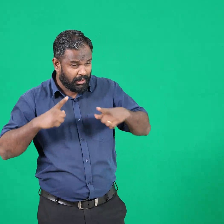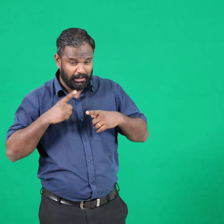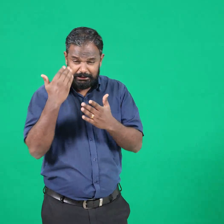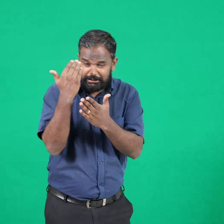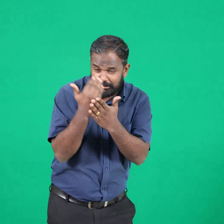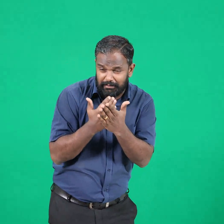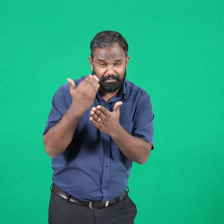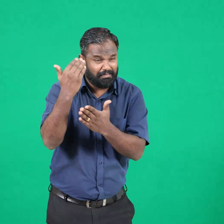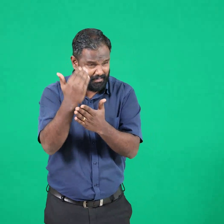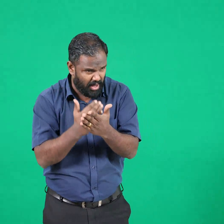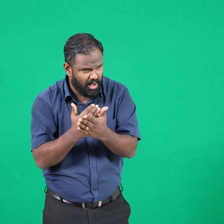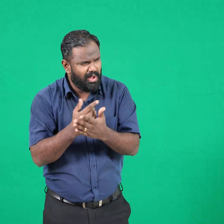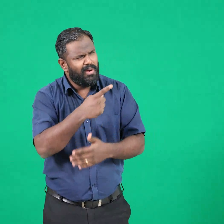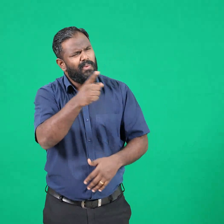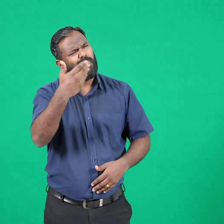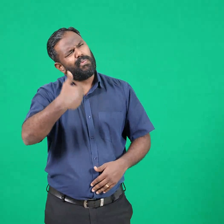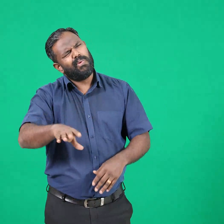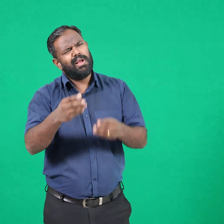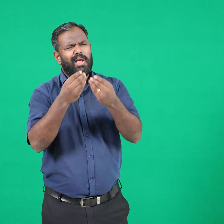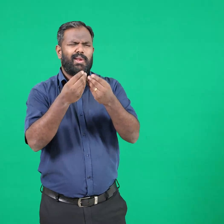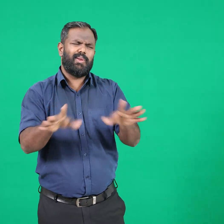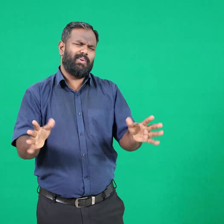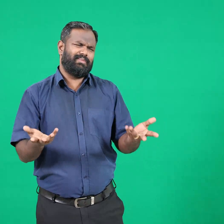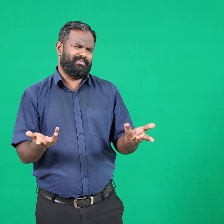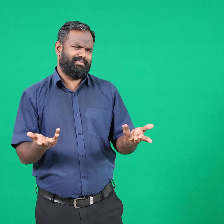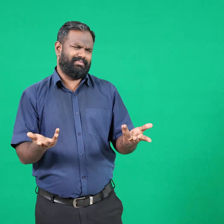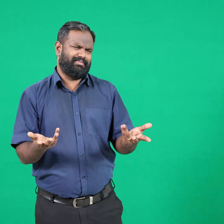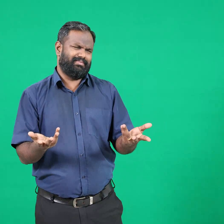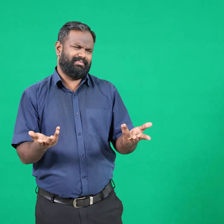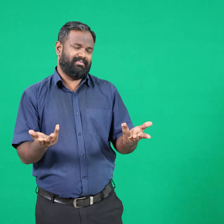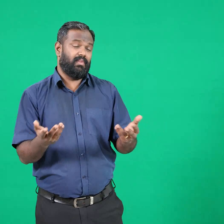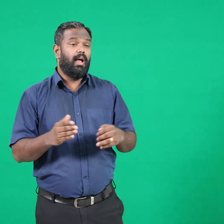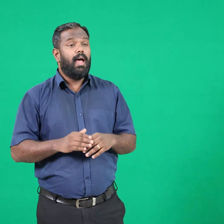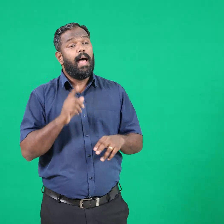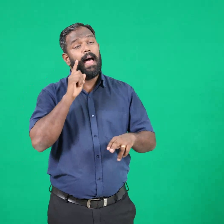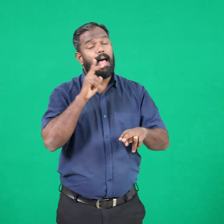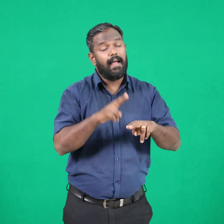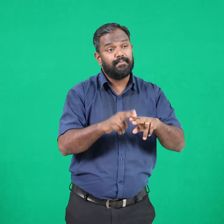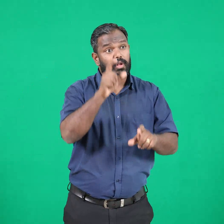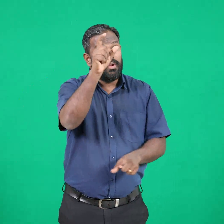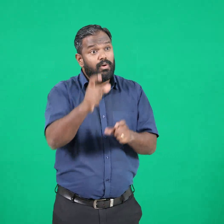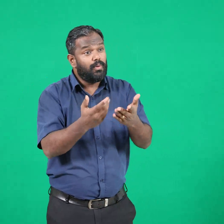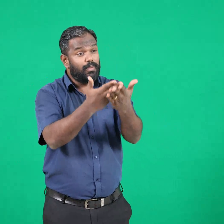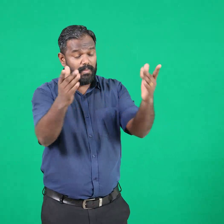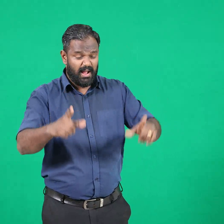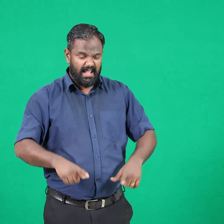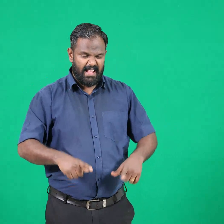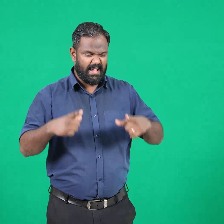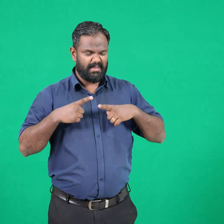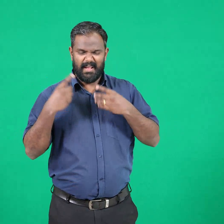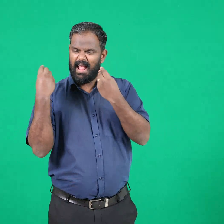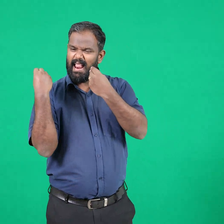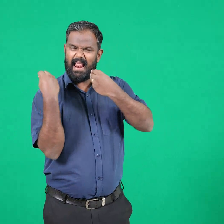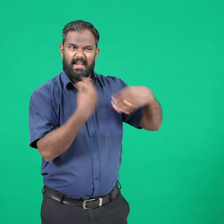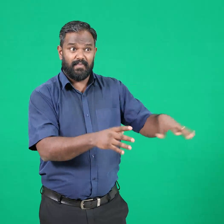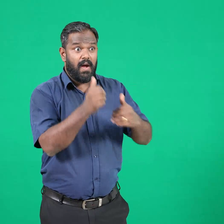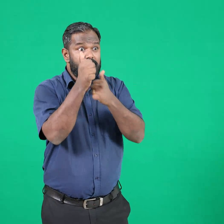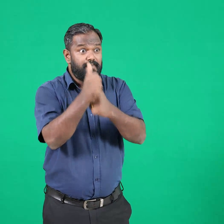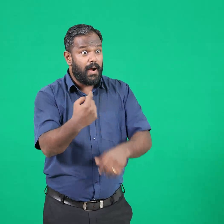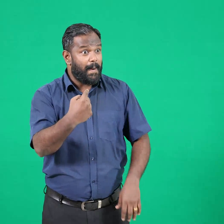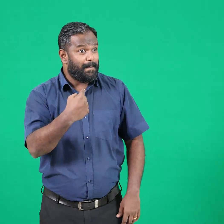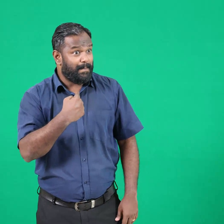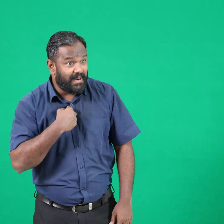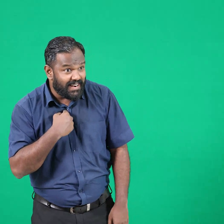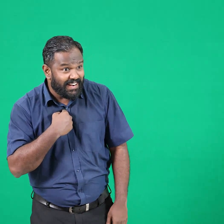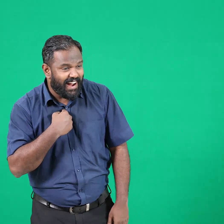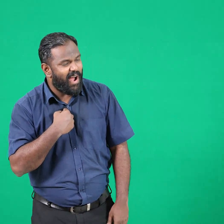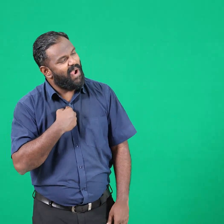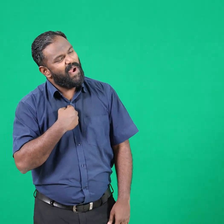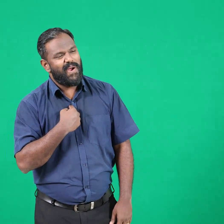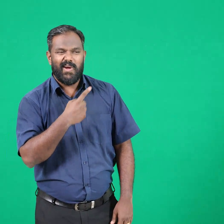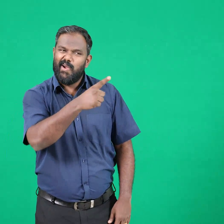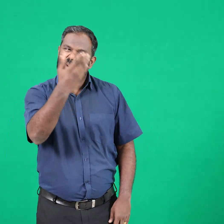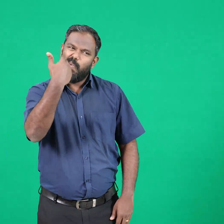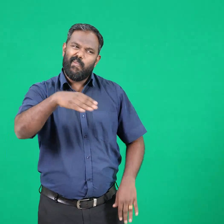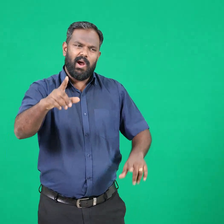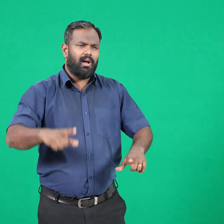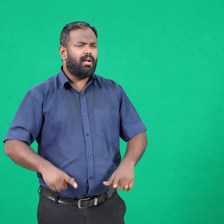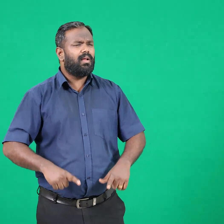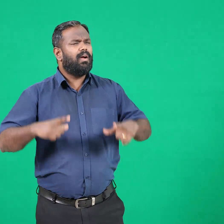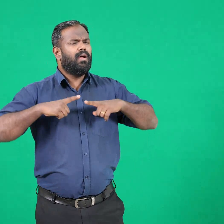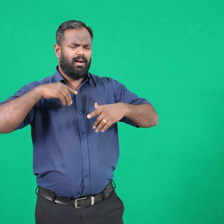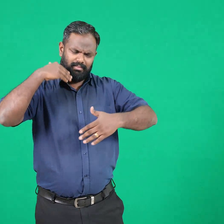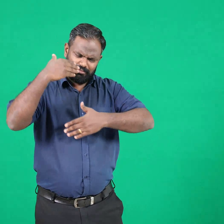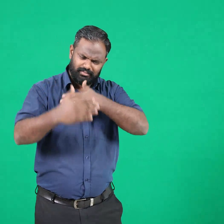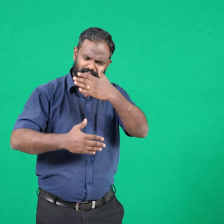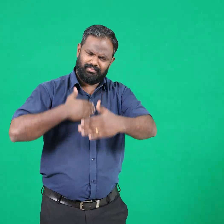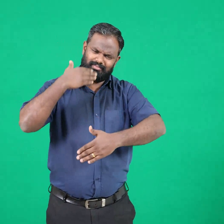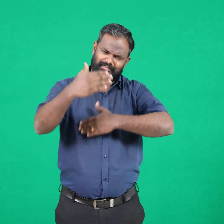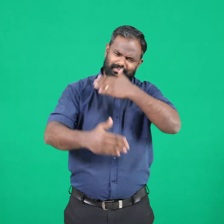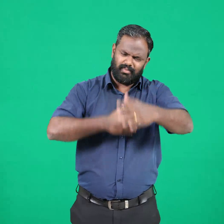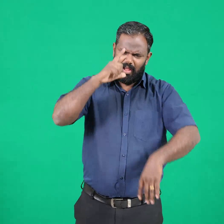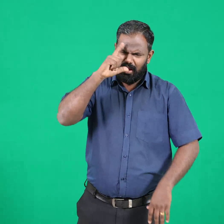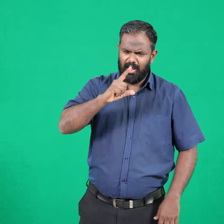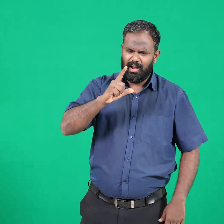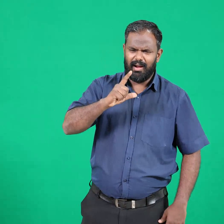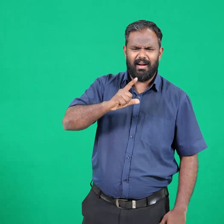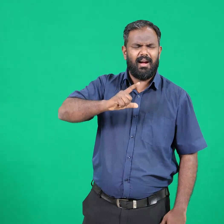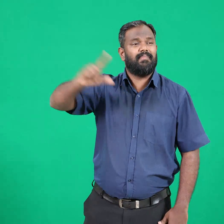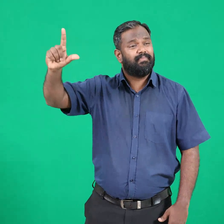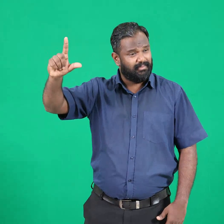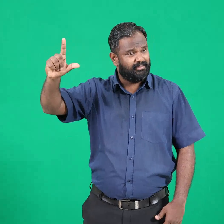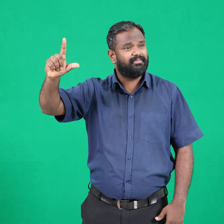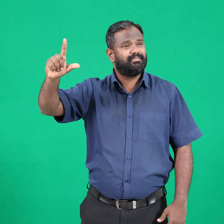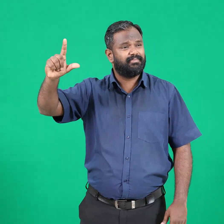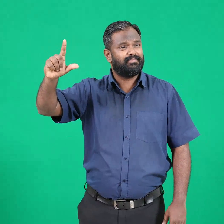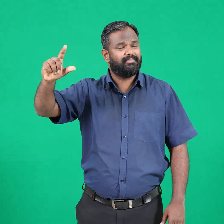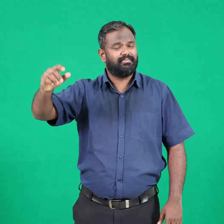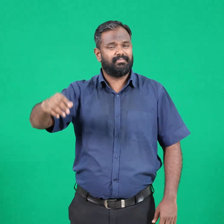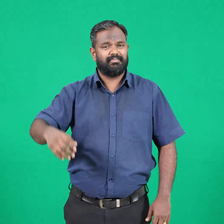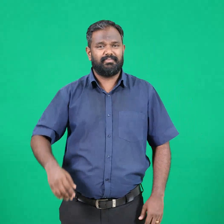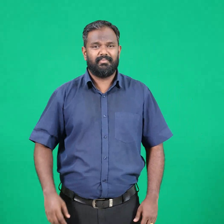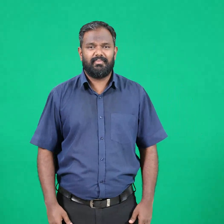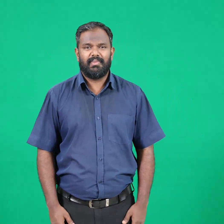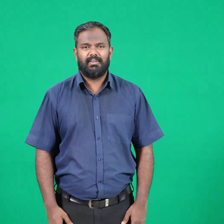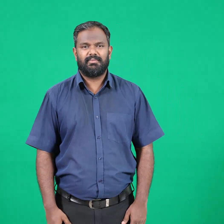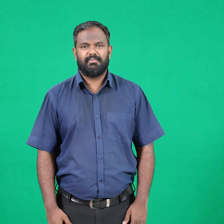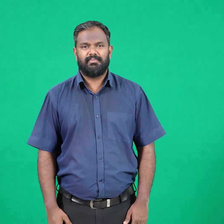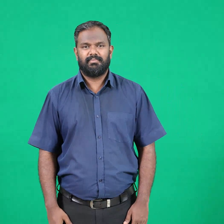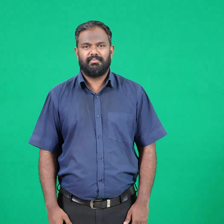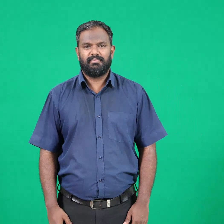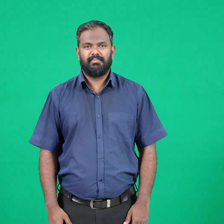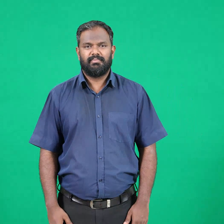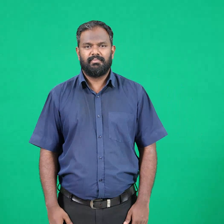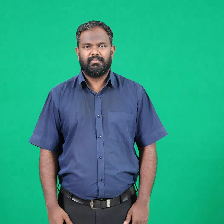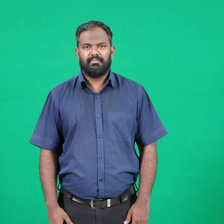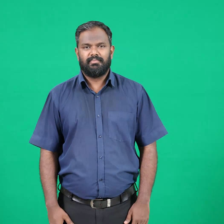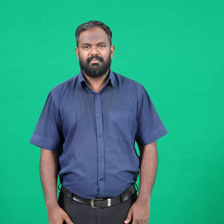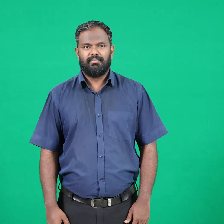Whoever finds his life will lose it, and whoever loses his life for My sake will find it.